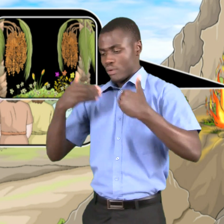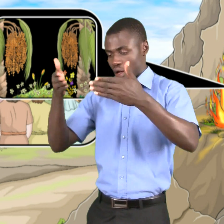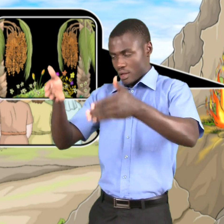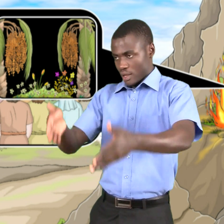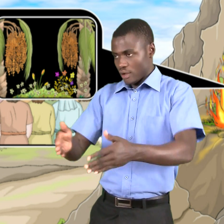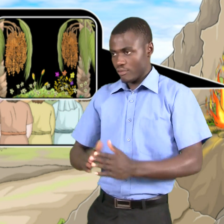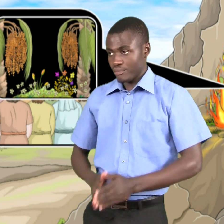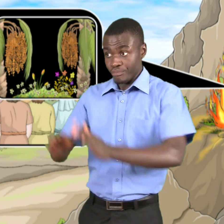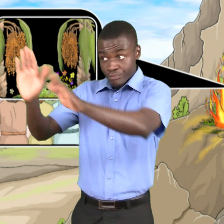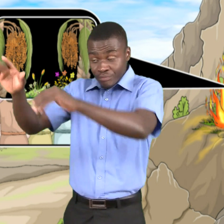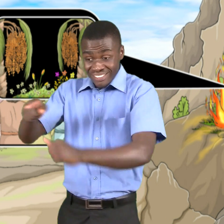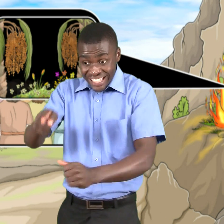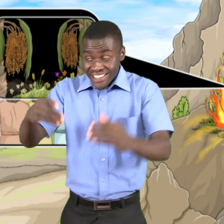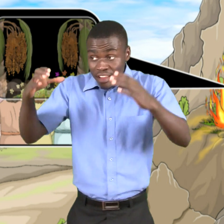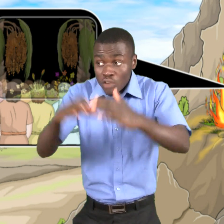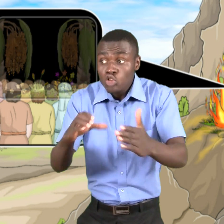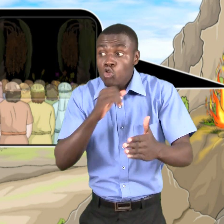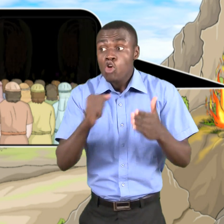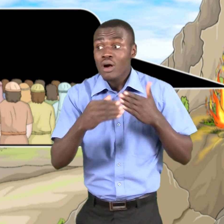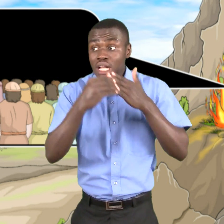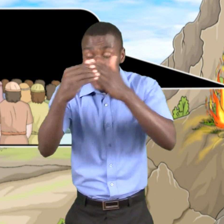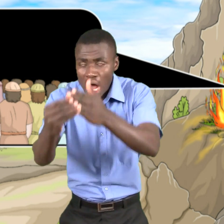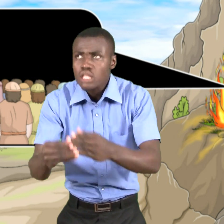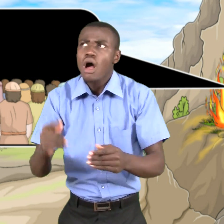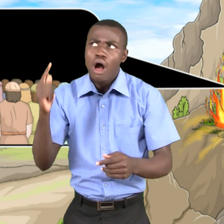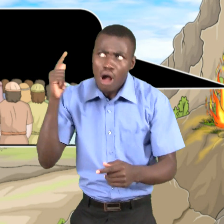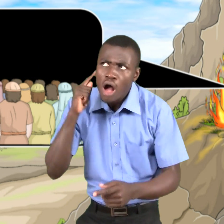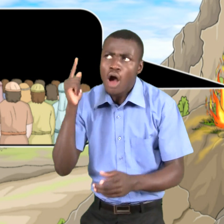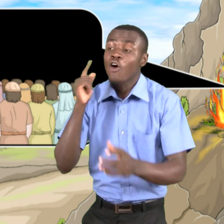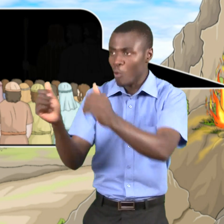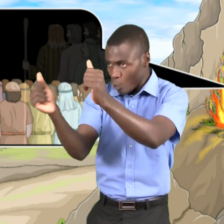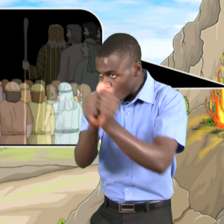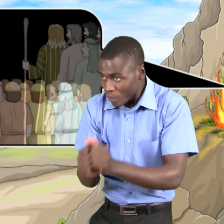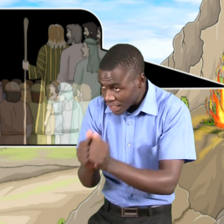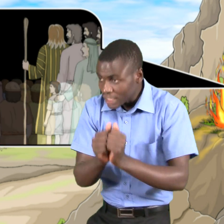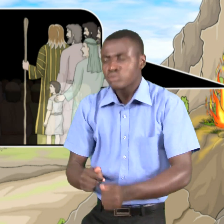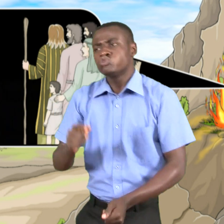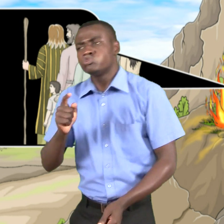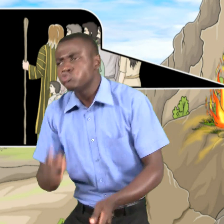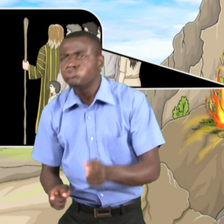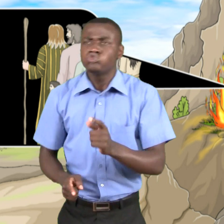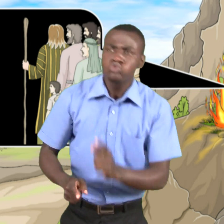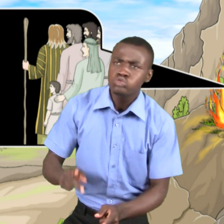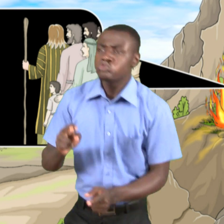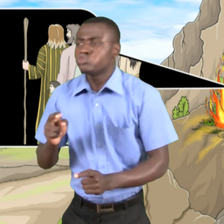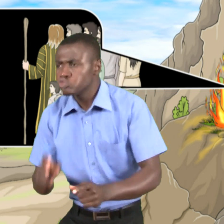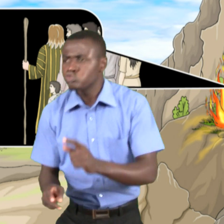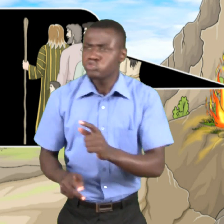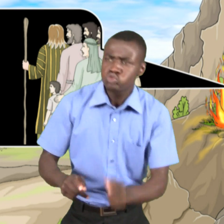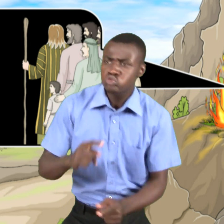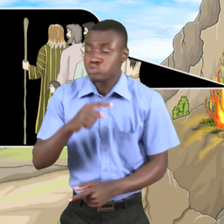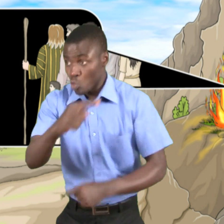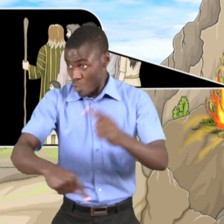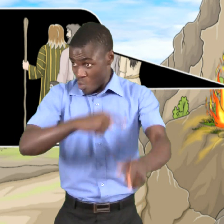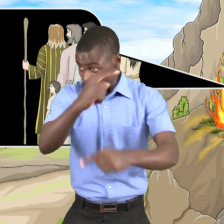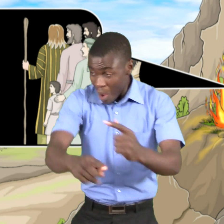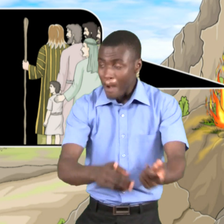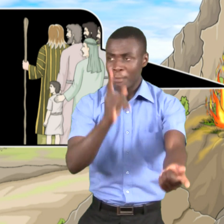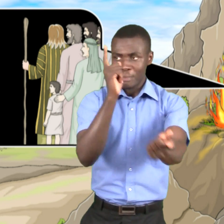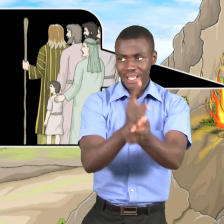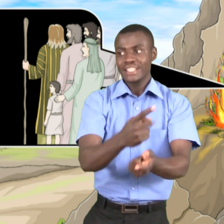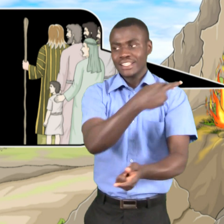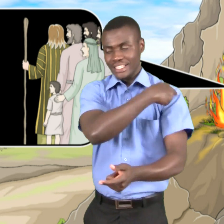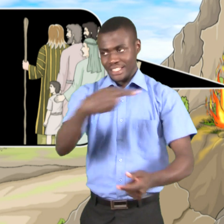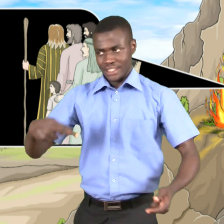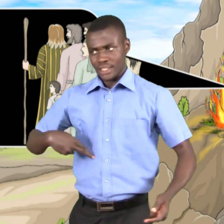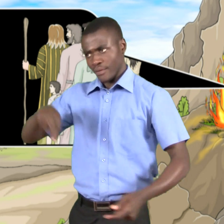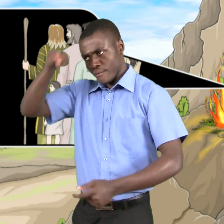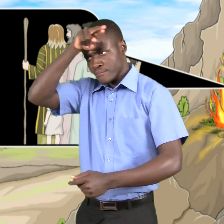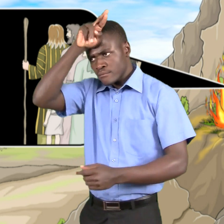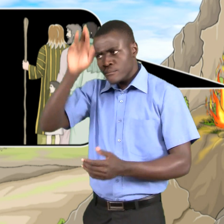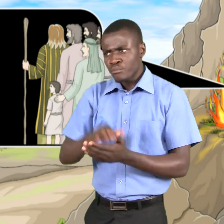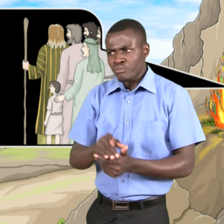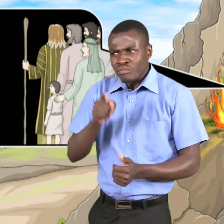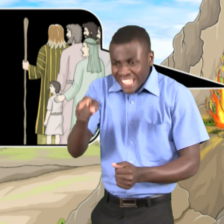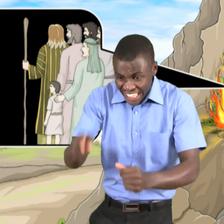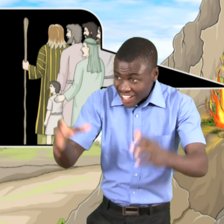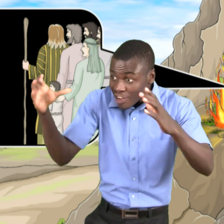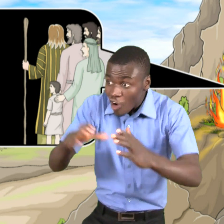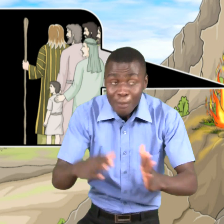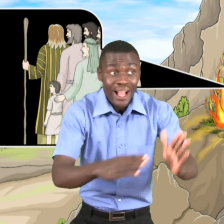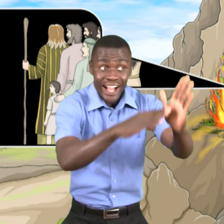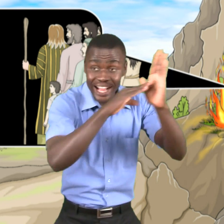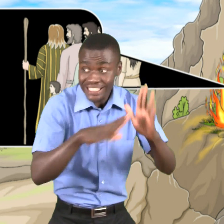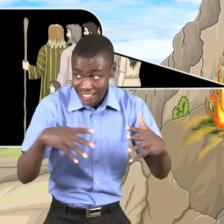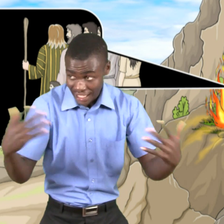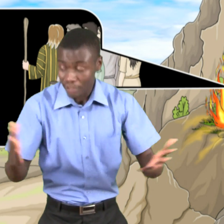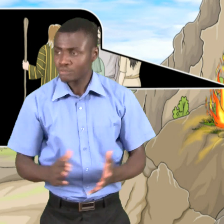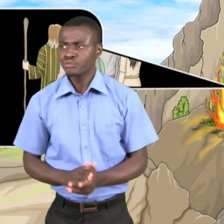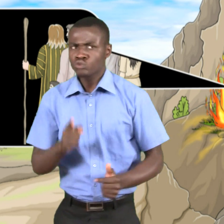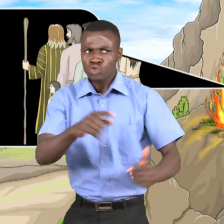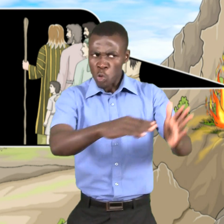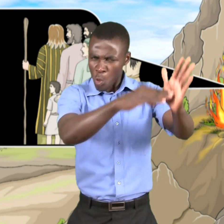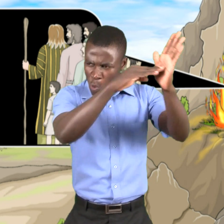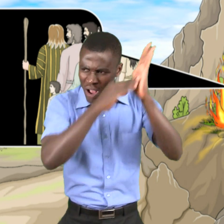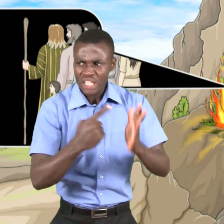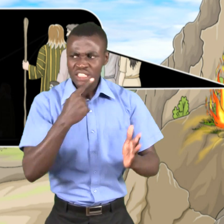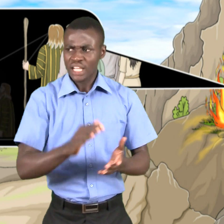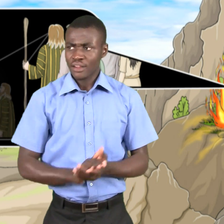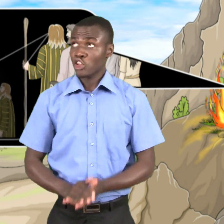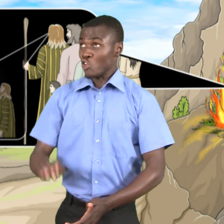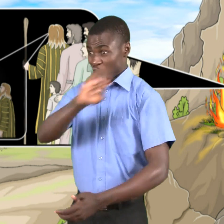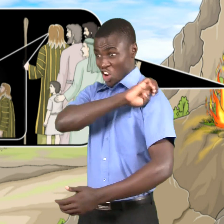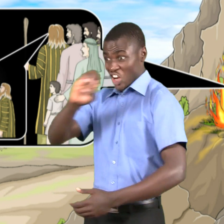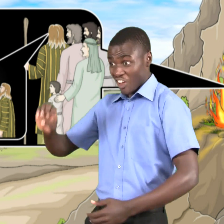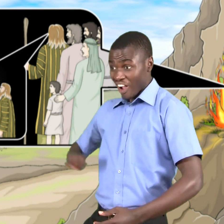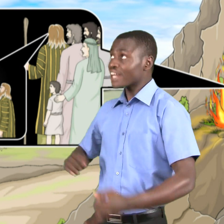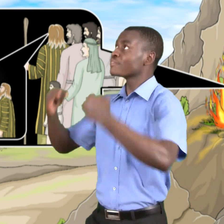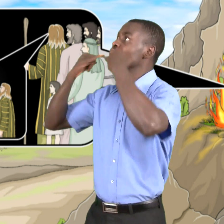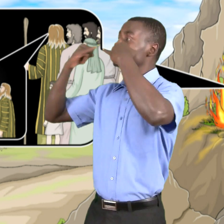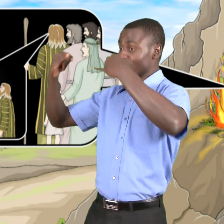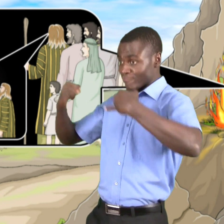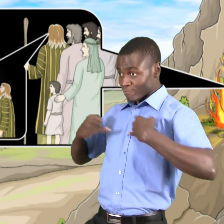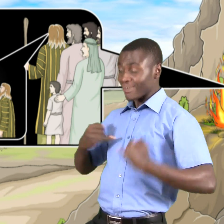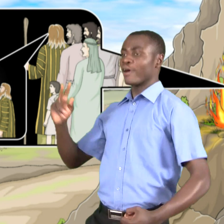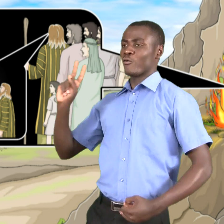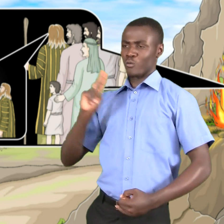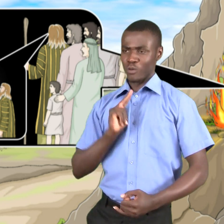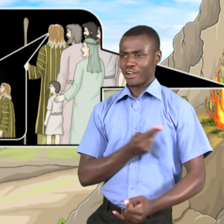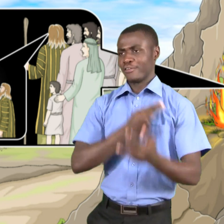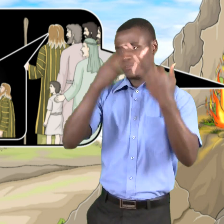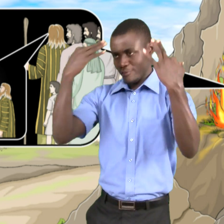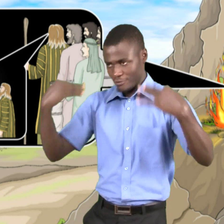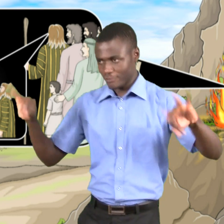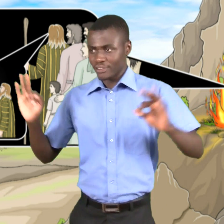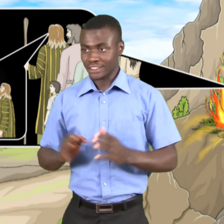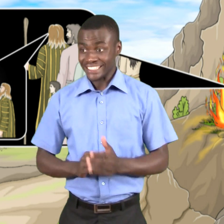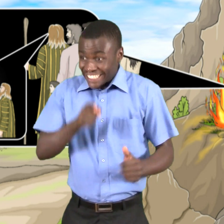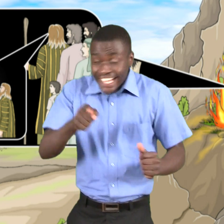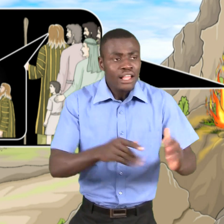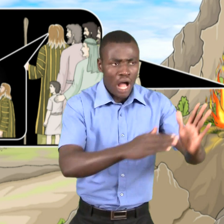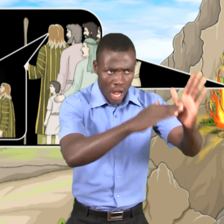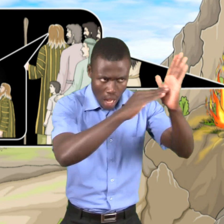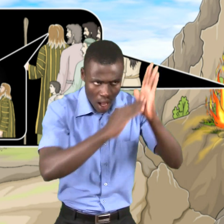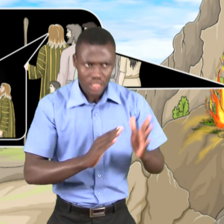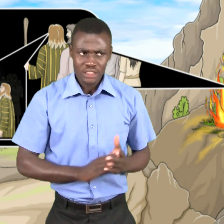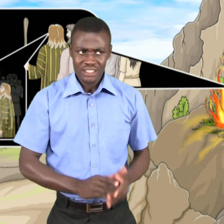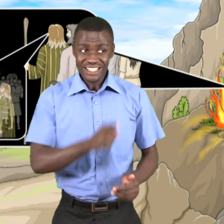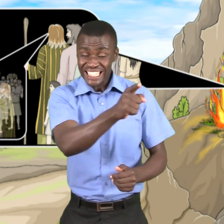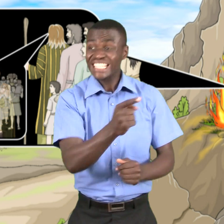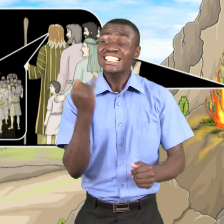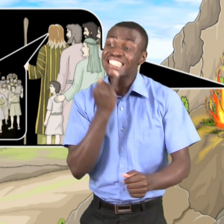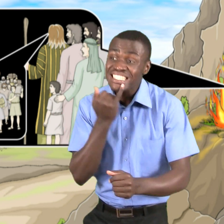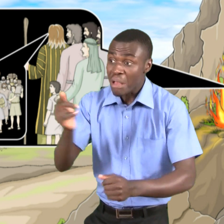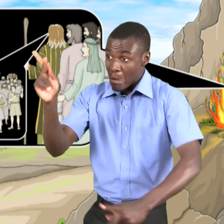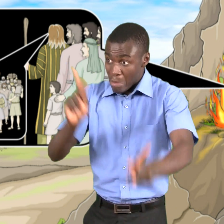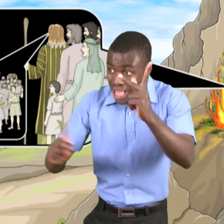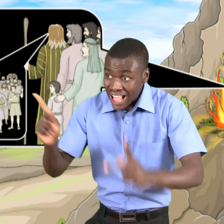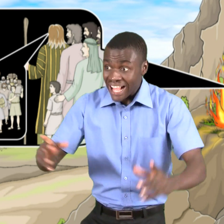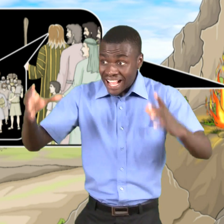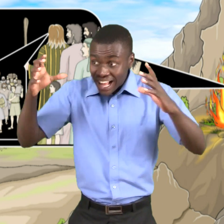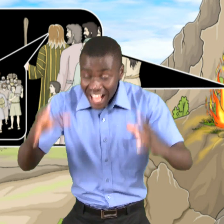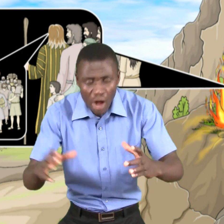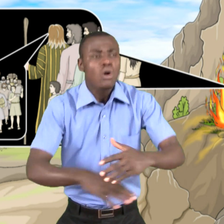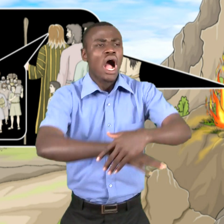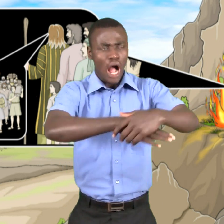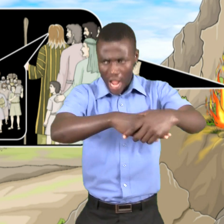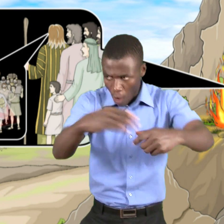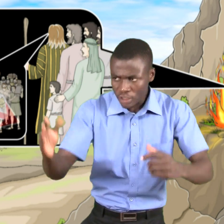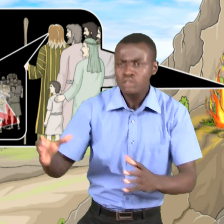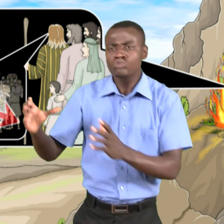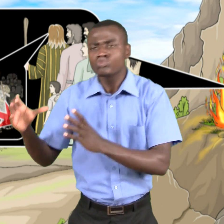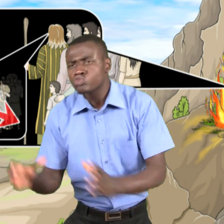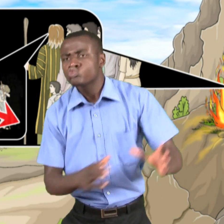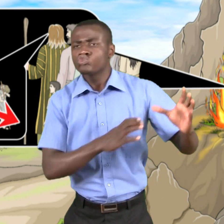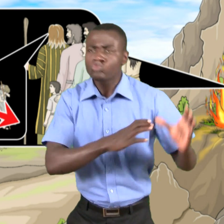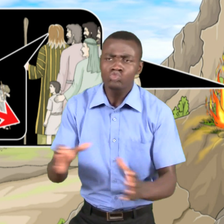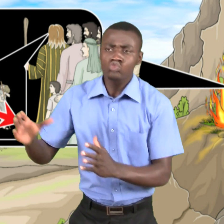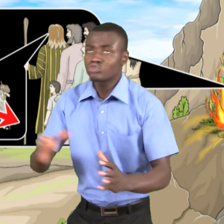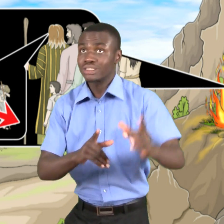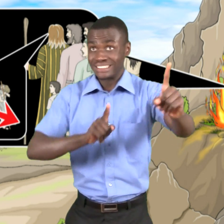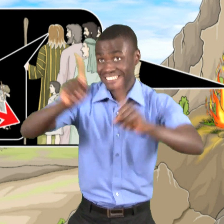The elders of Israel will listen to what you say, and you must go with them to the king of Egypt and tell him, ‘The LORD, the God of the Hebrews, has met with us.